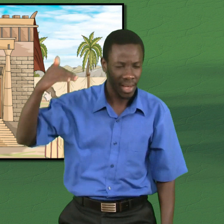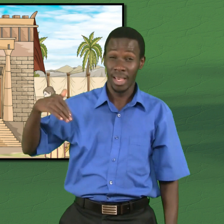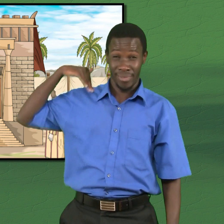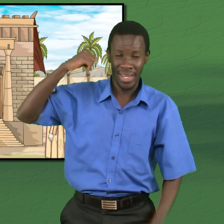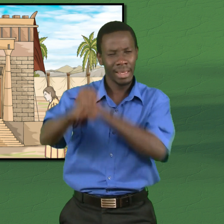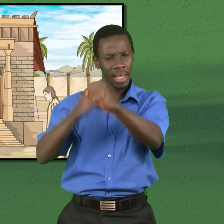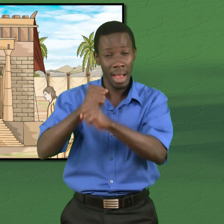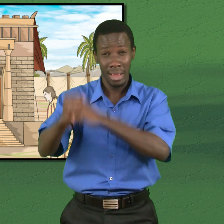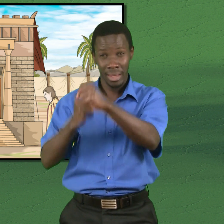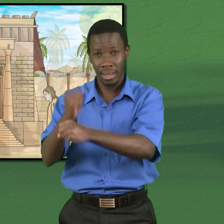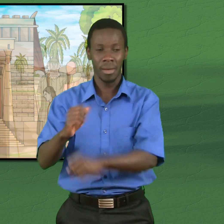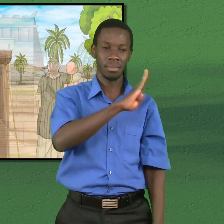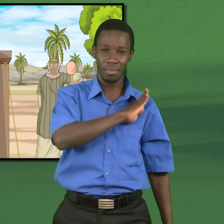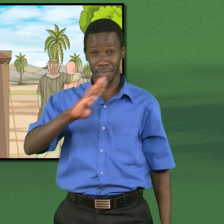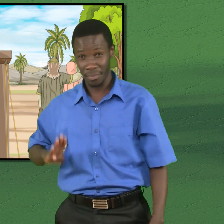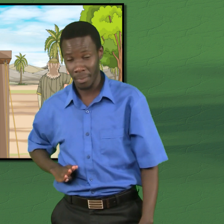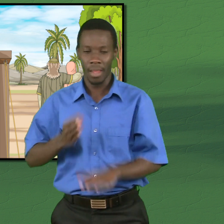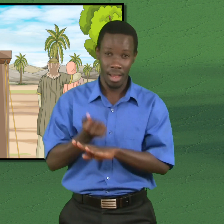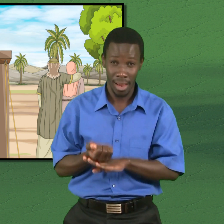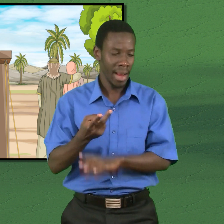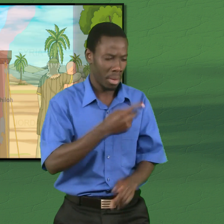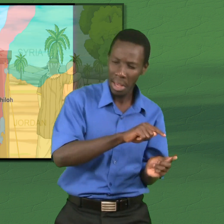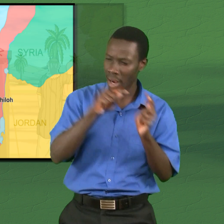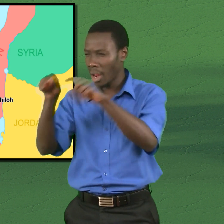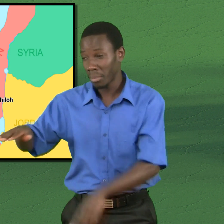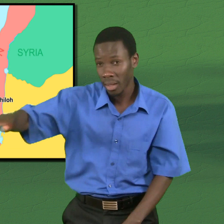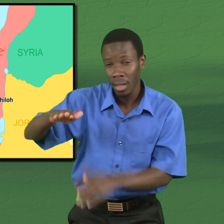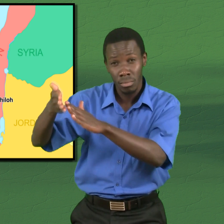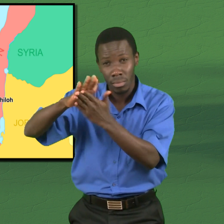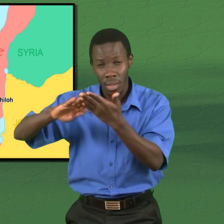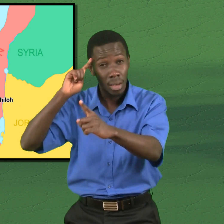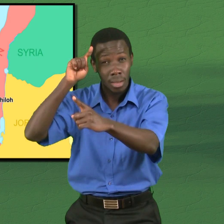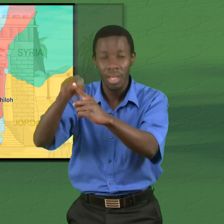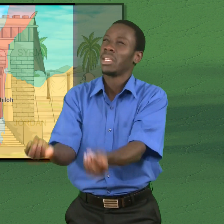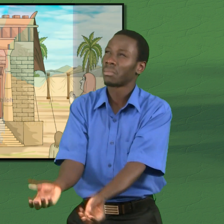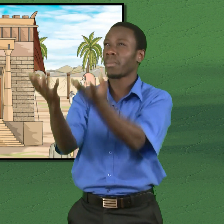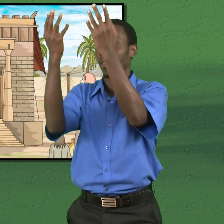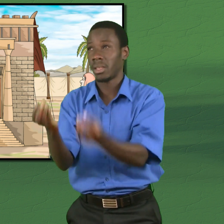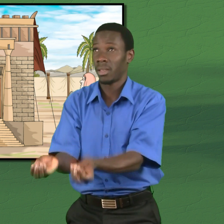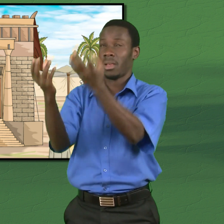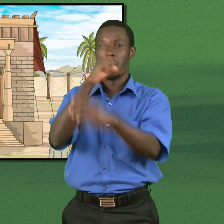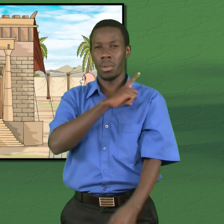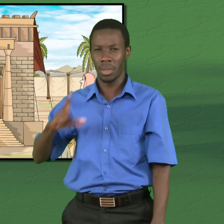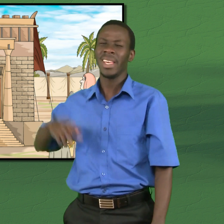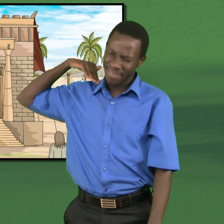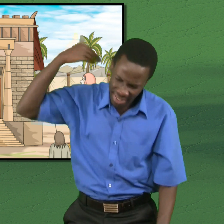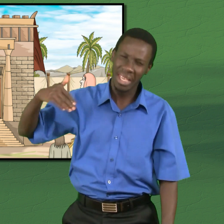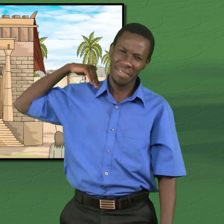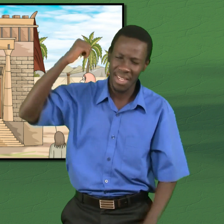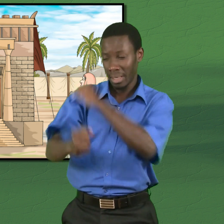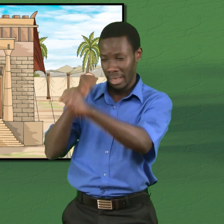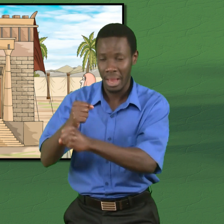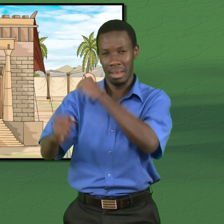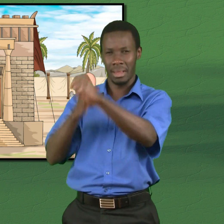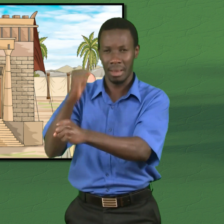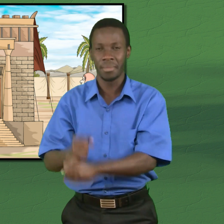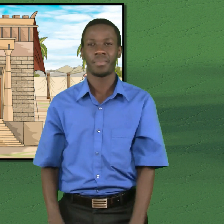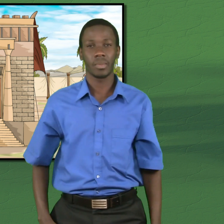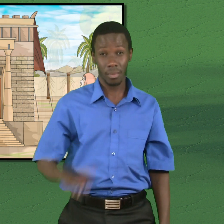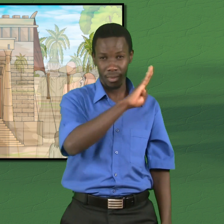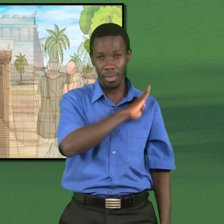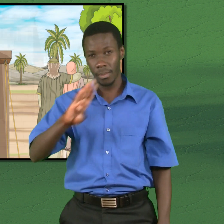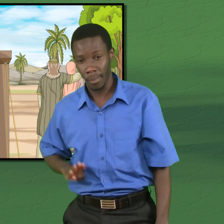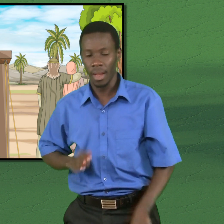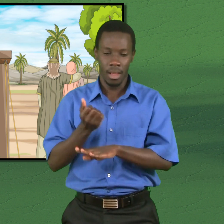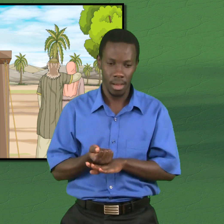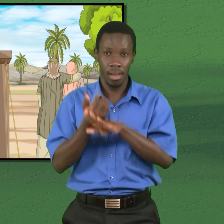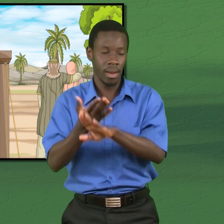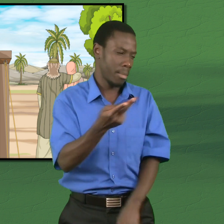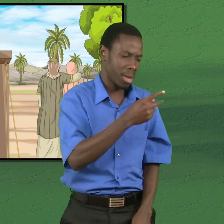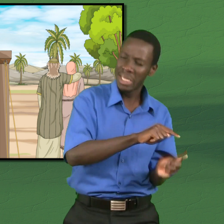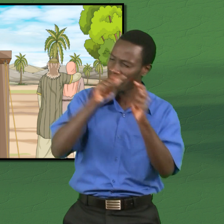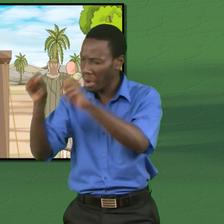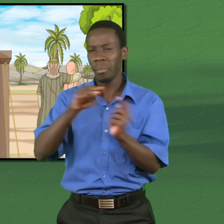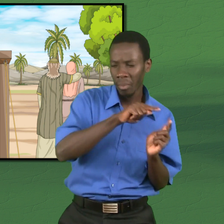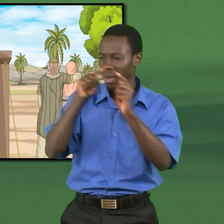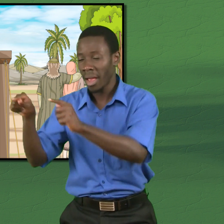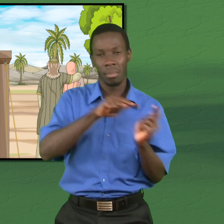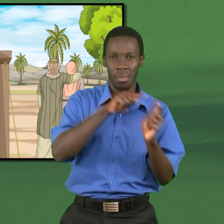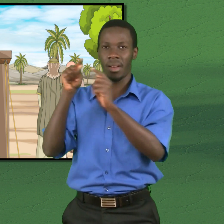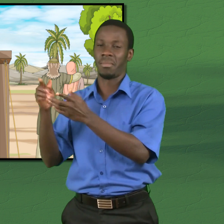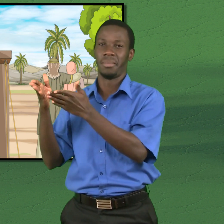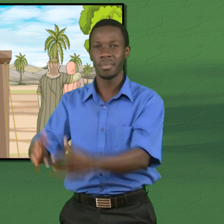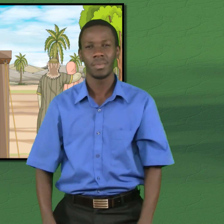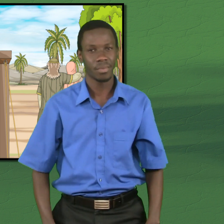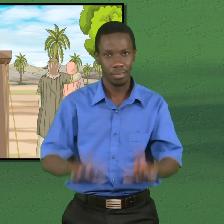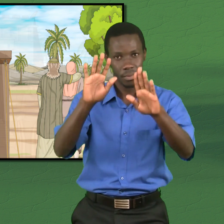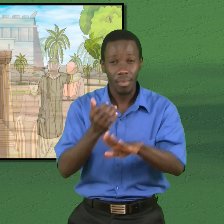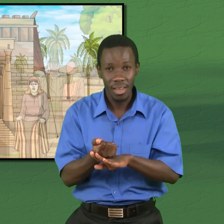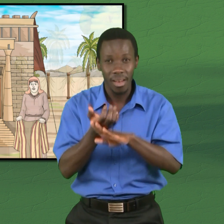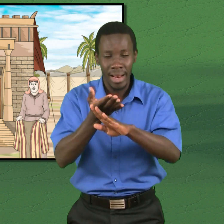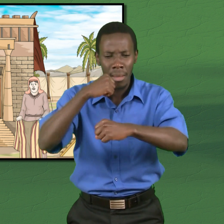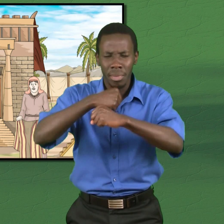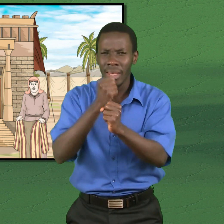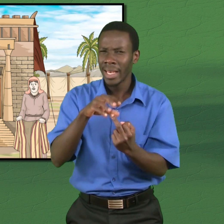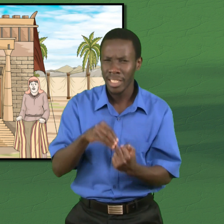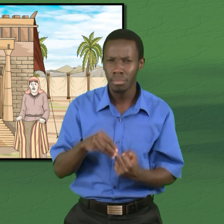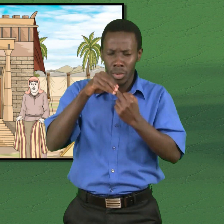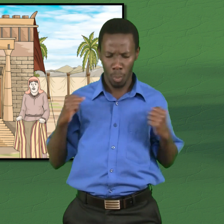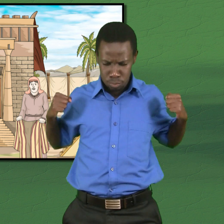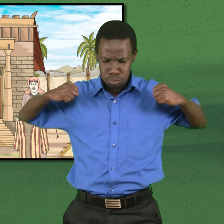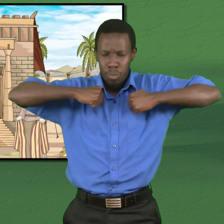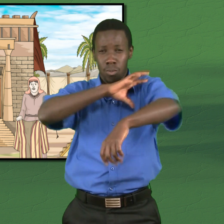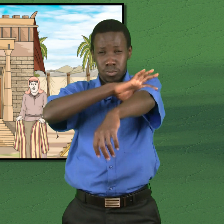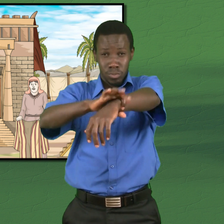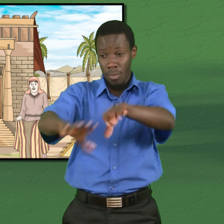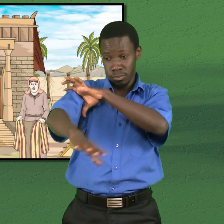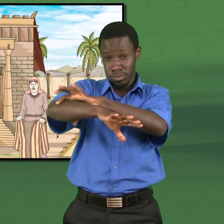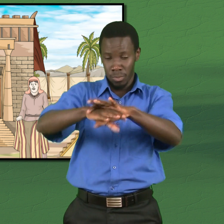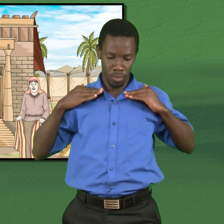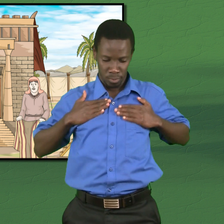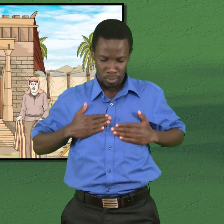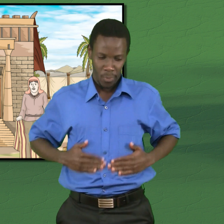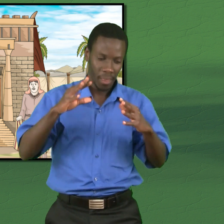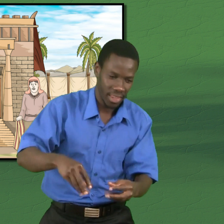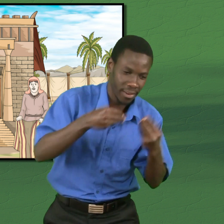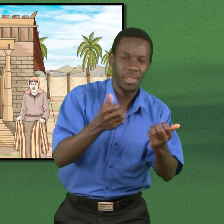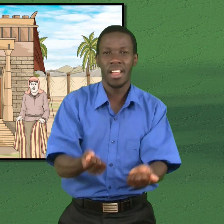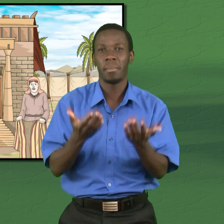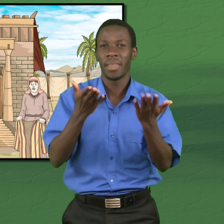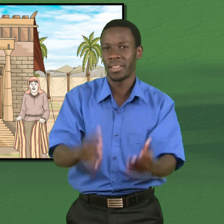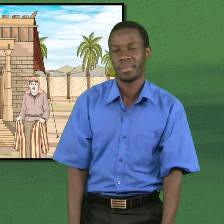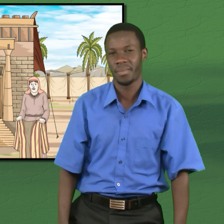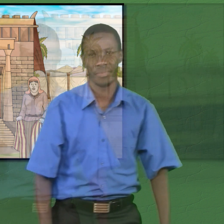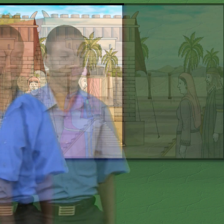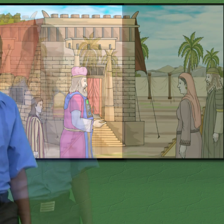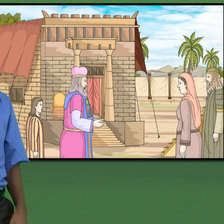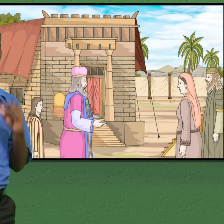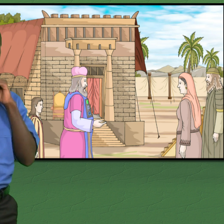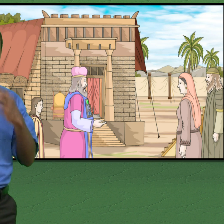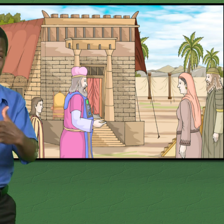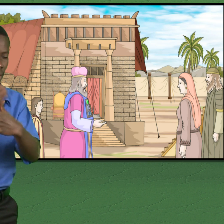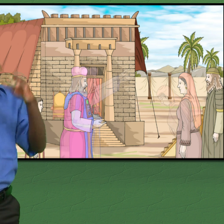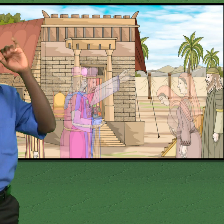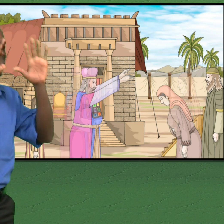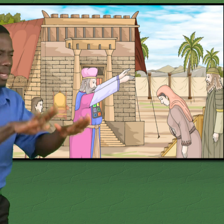Each year his mother would make him a little robe and bring it to him when she went with her husband to offer the annual sacrifice.